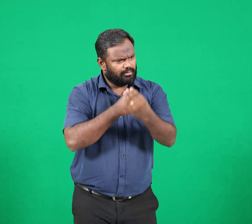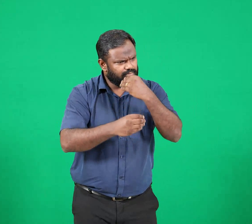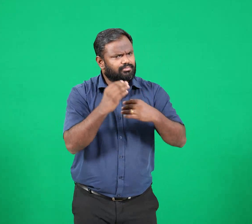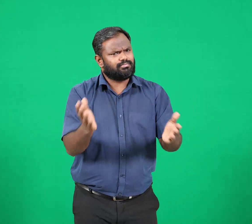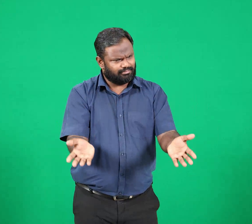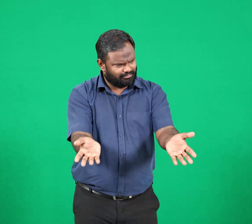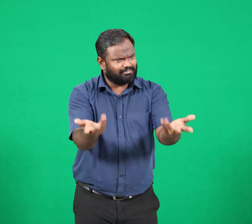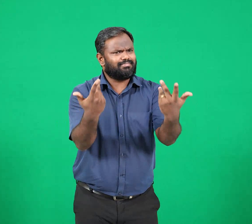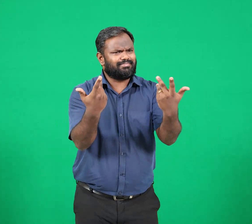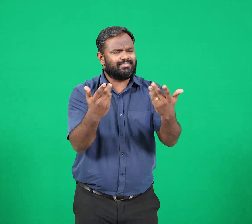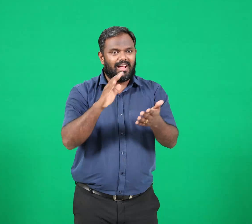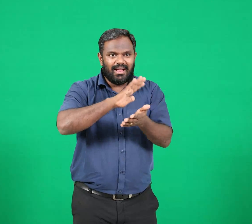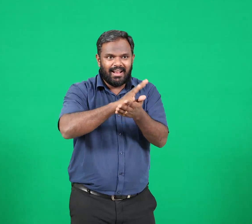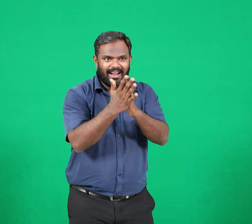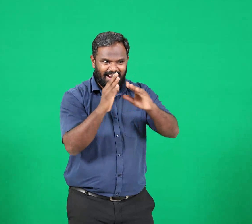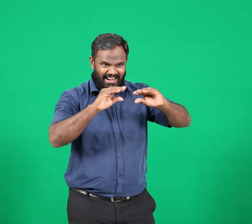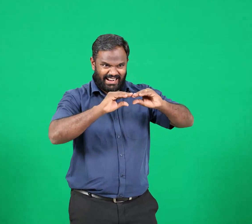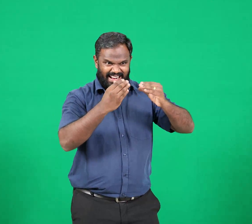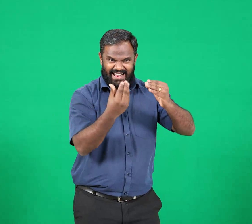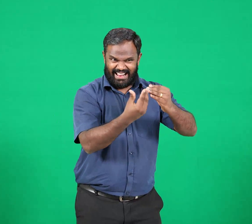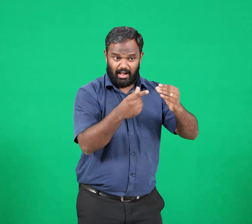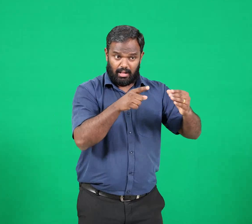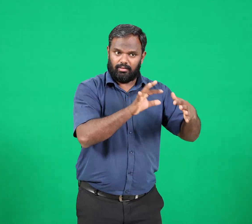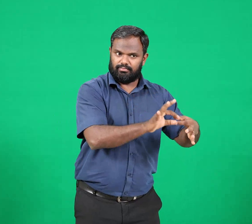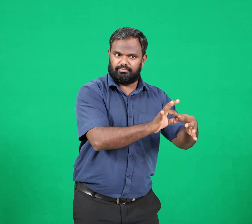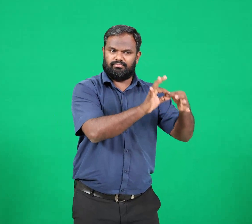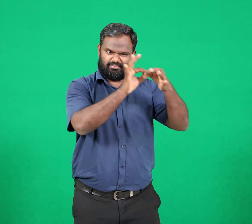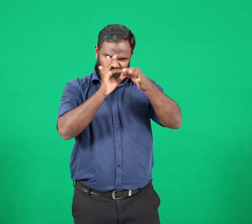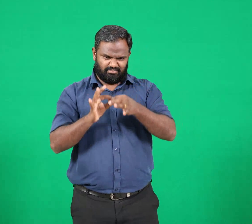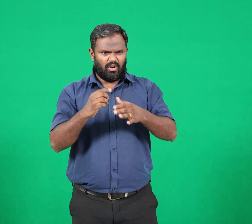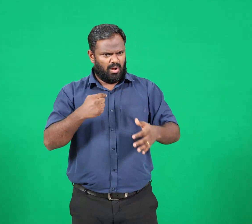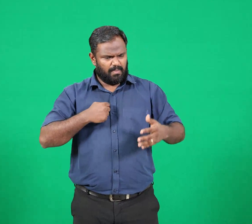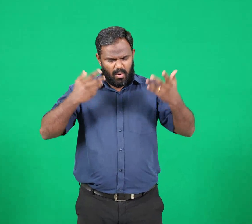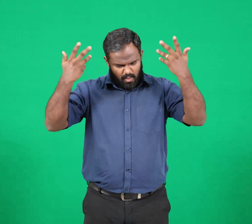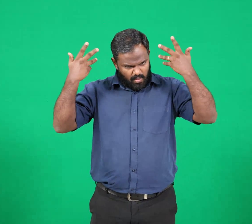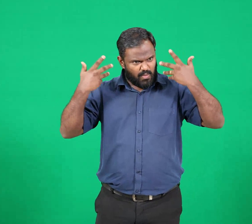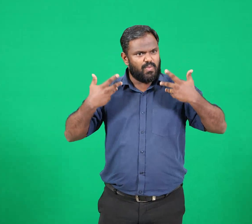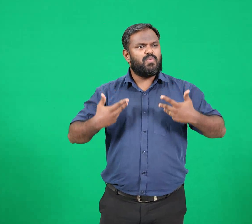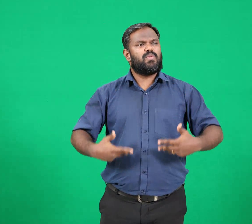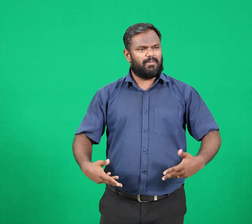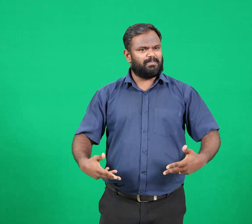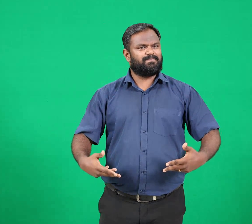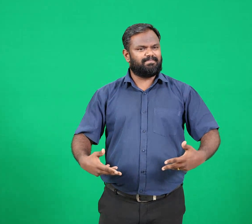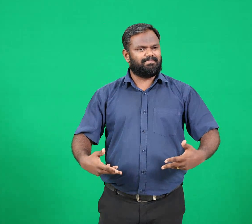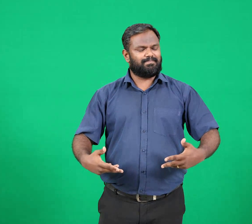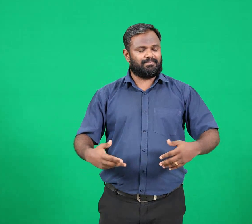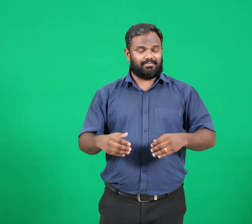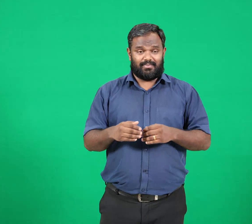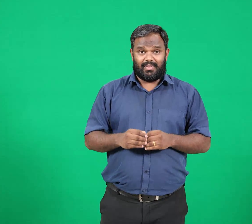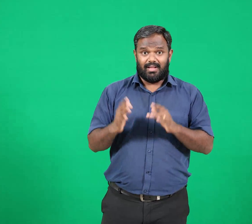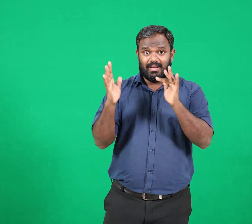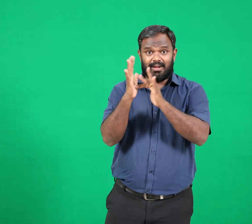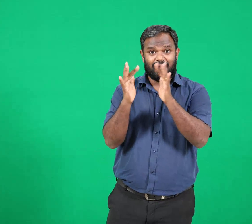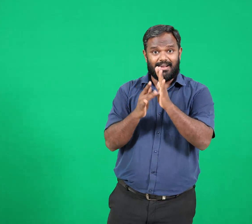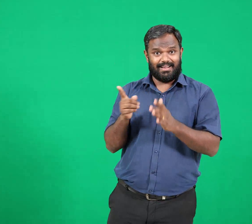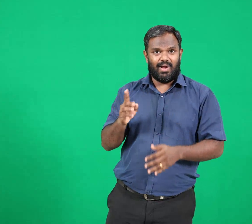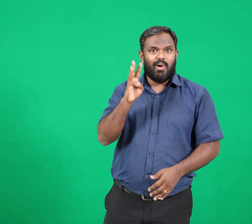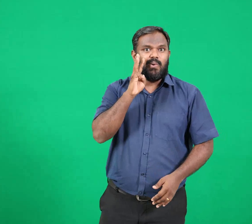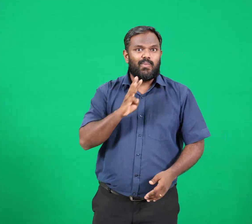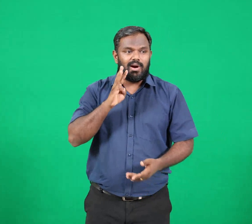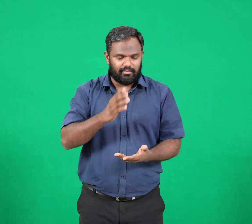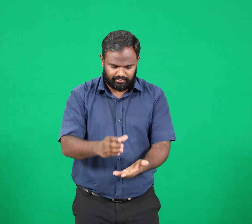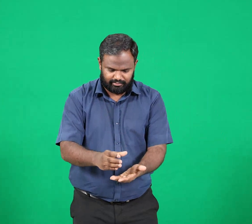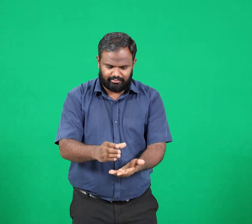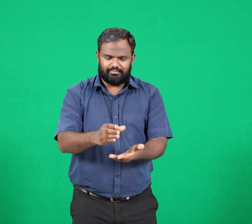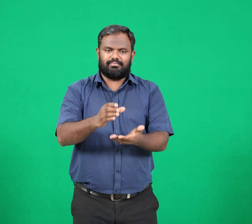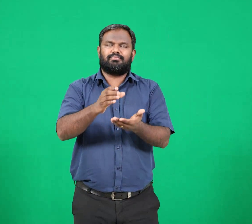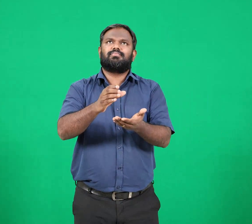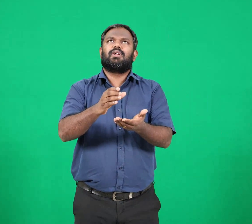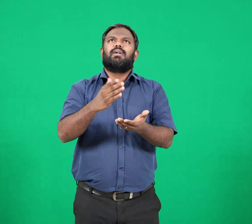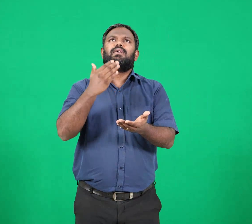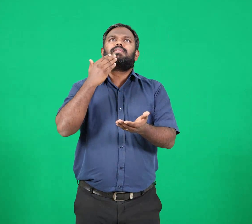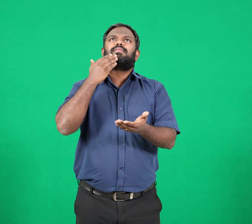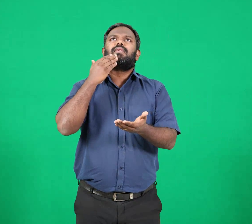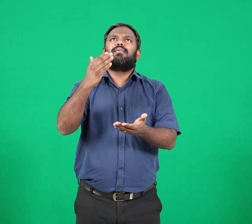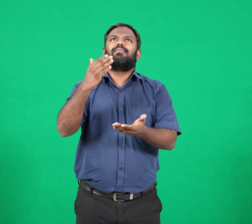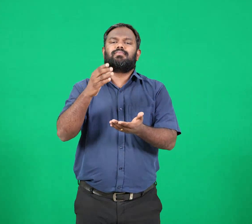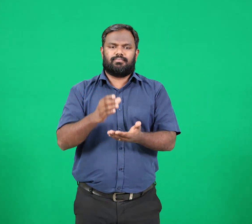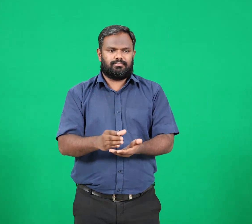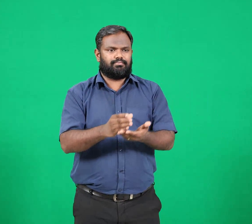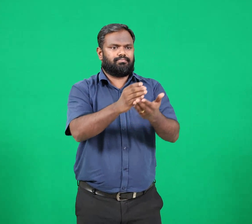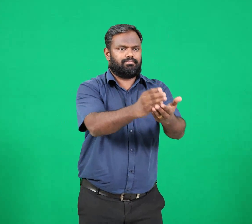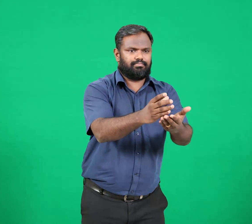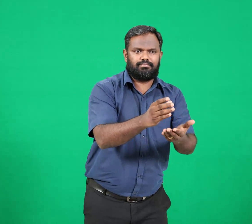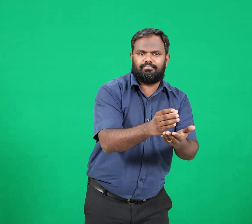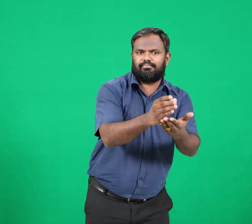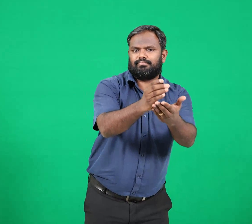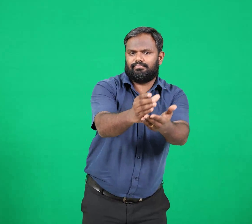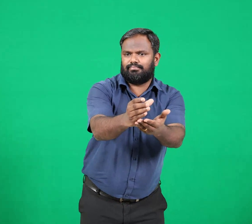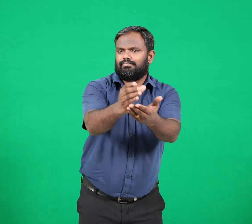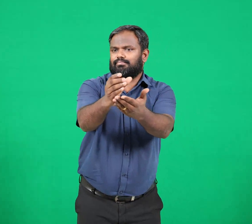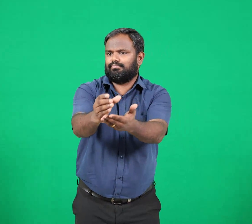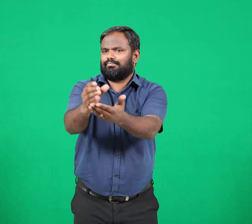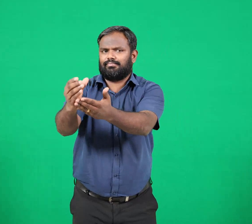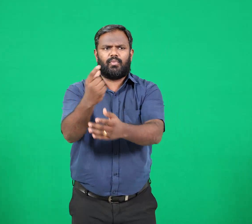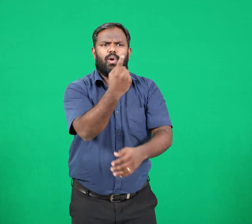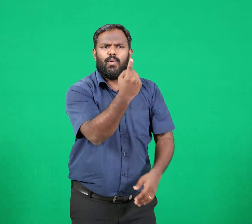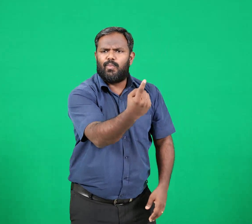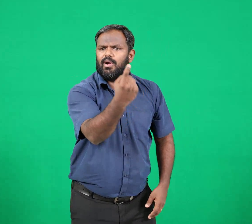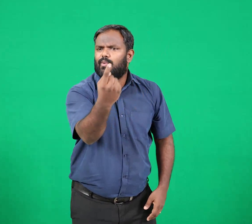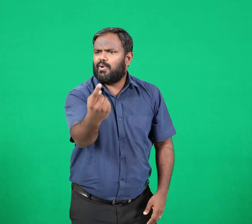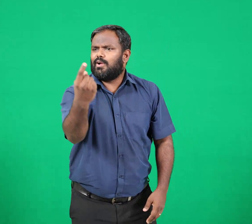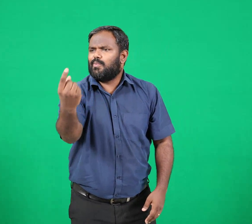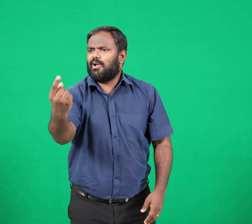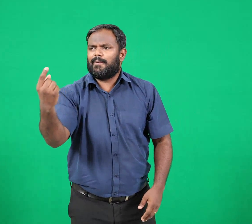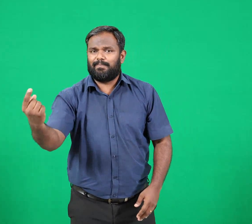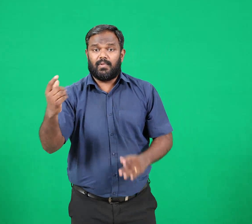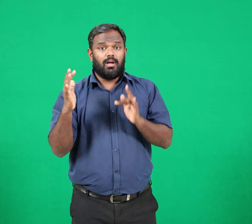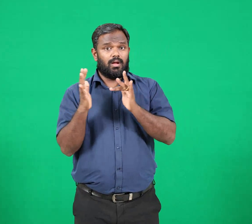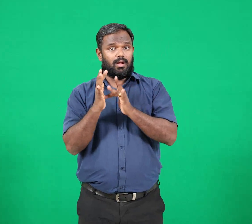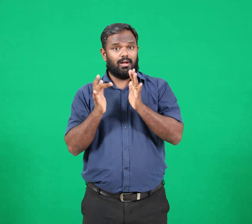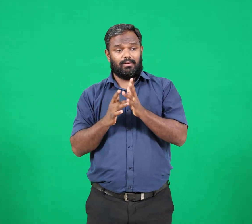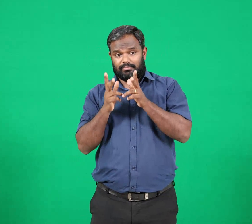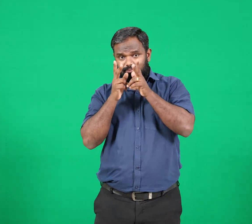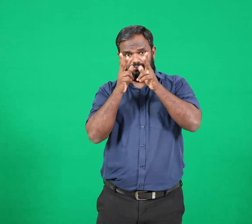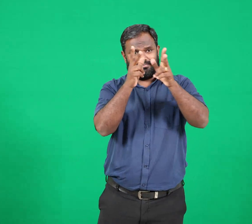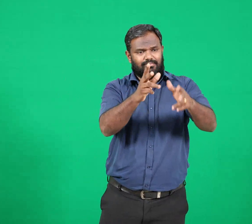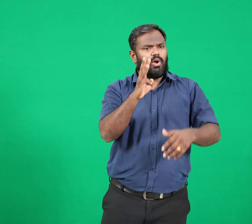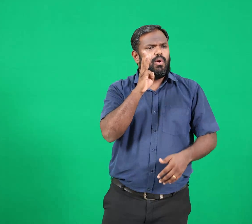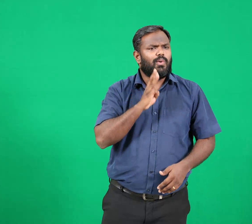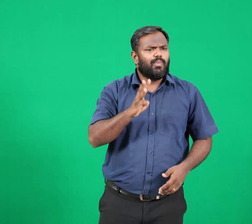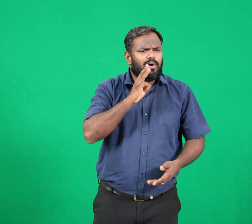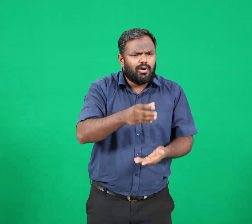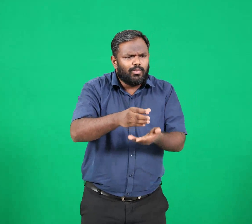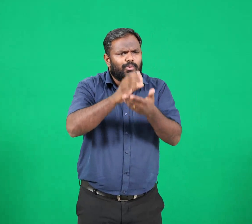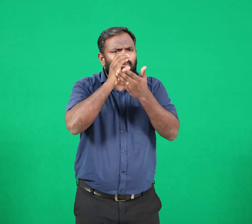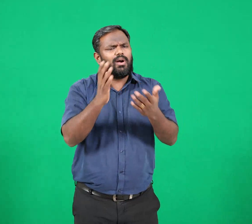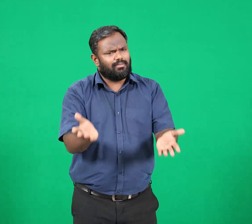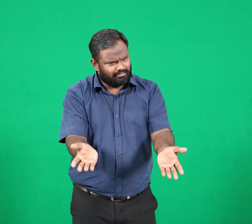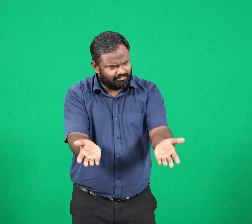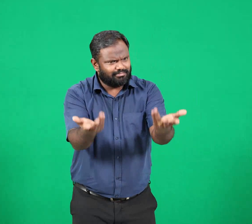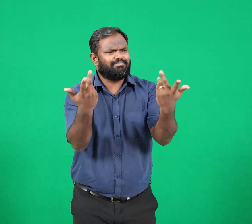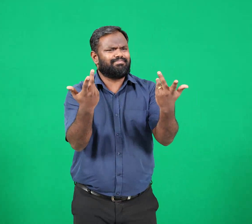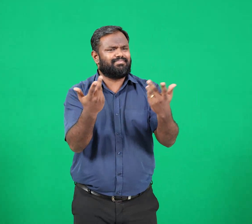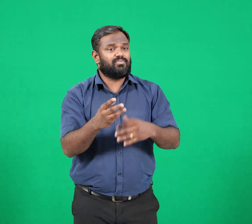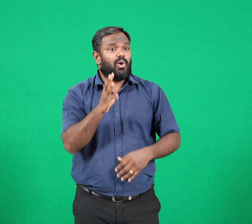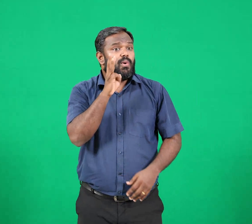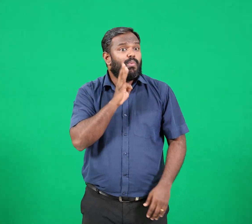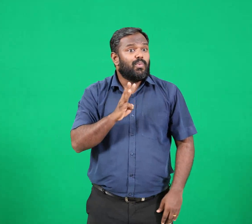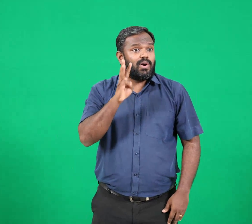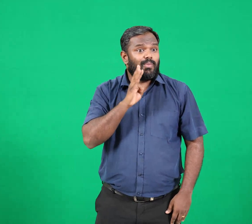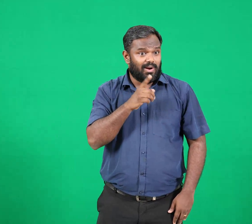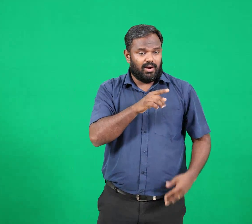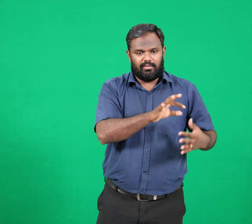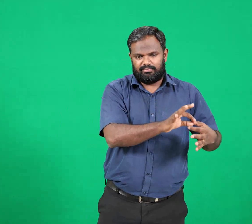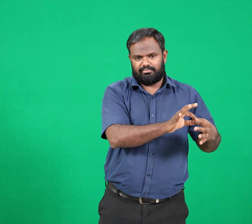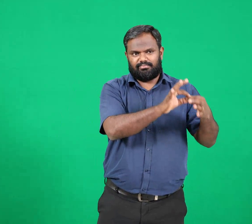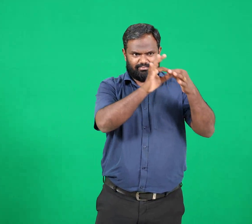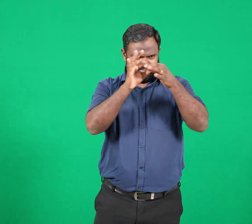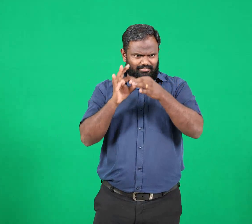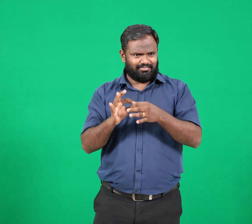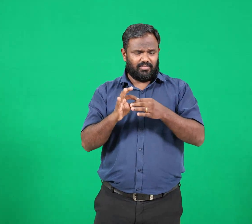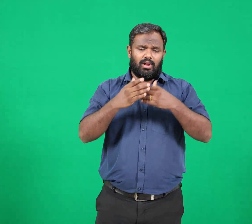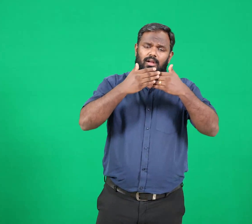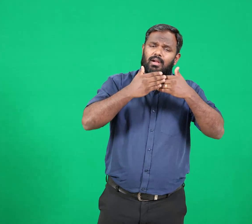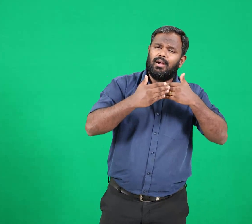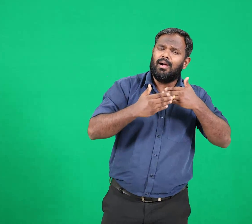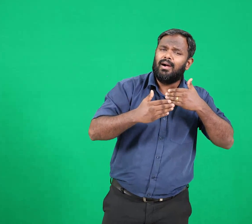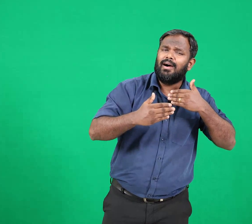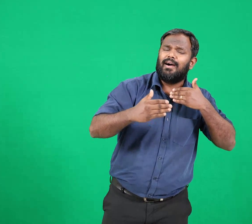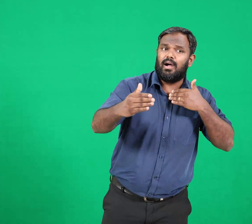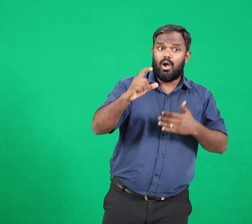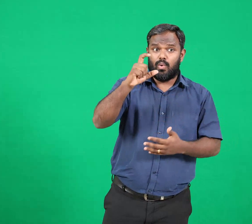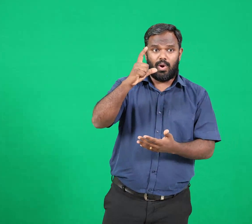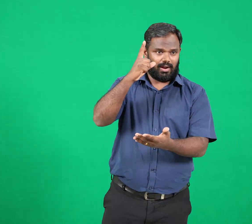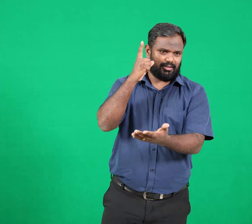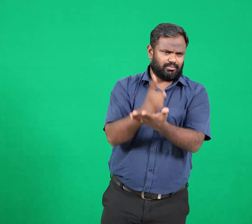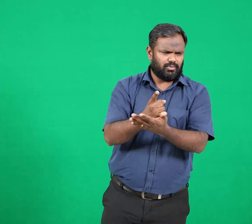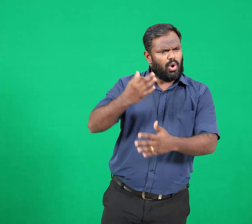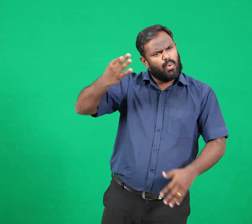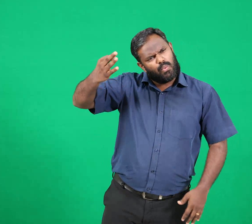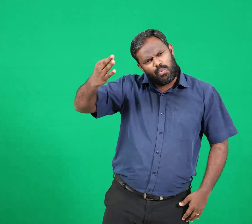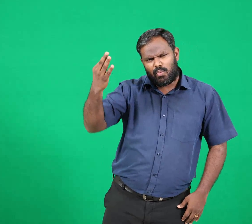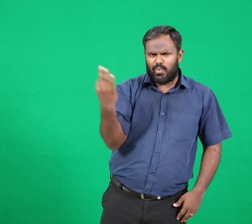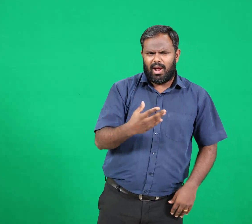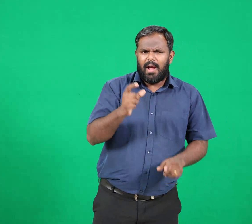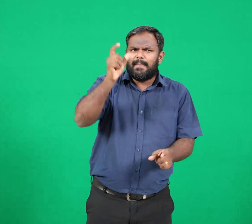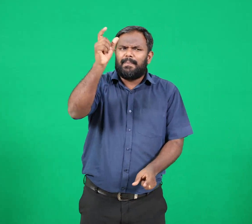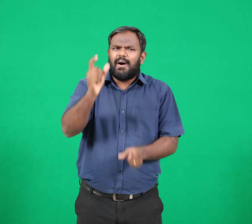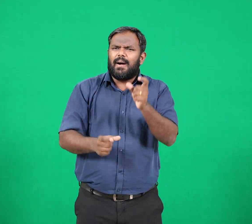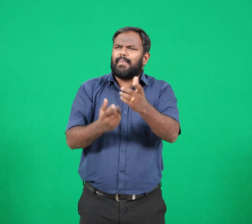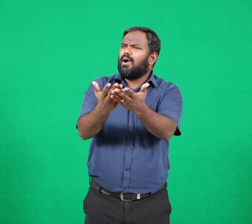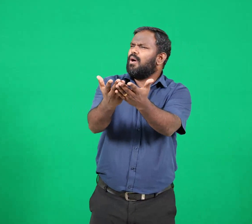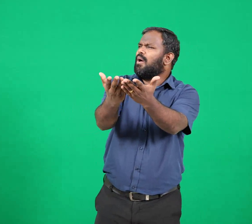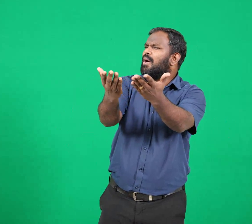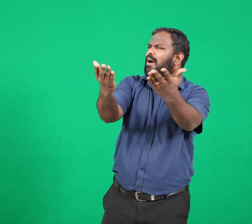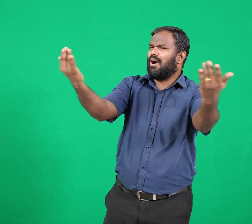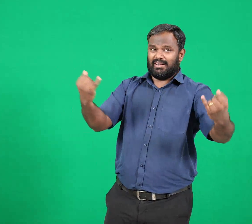this is My body." Then He took the cup, gave thanks, and gave it to them, saying, "Drink from it, all of you.